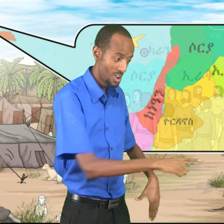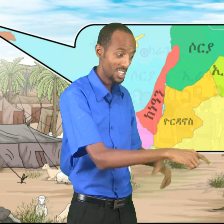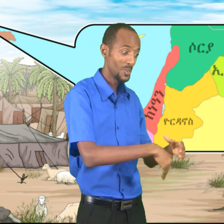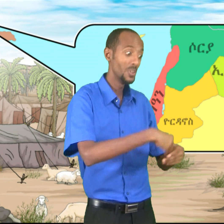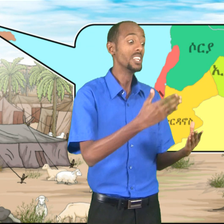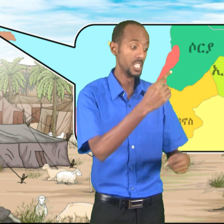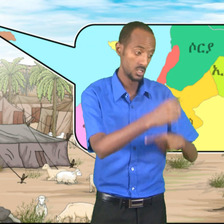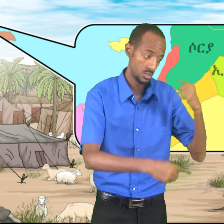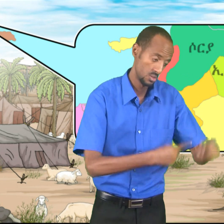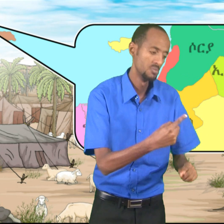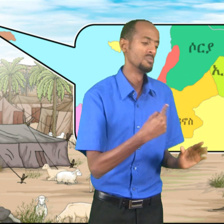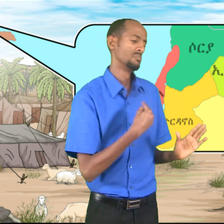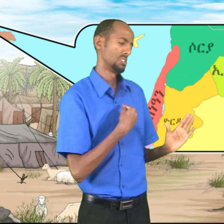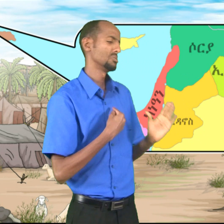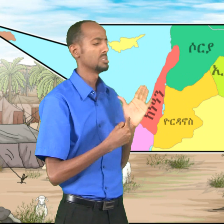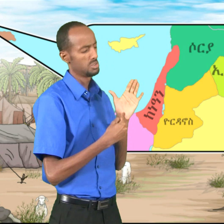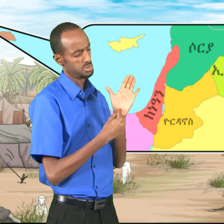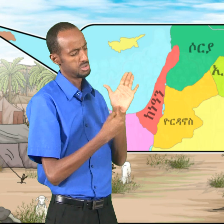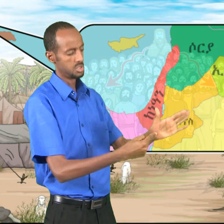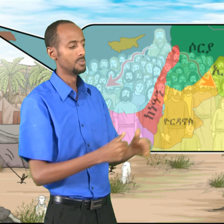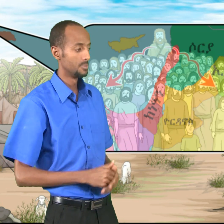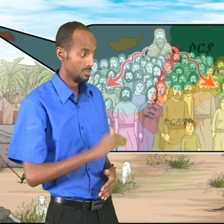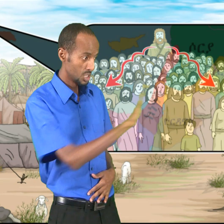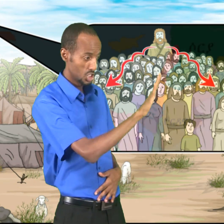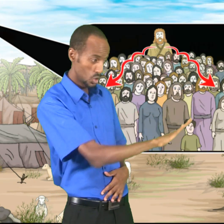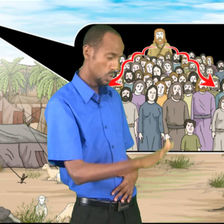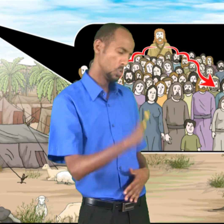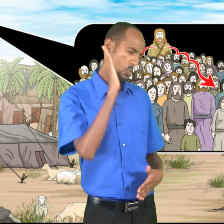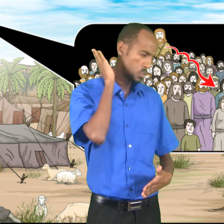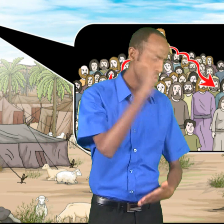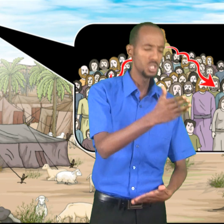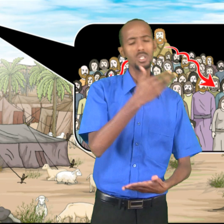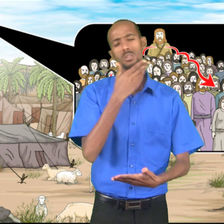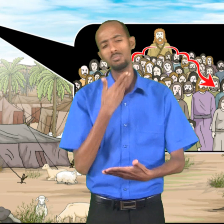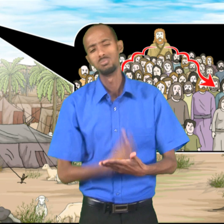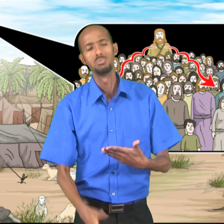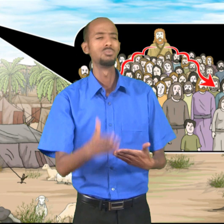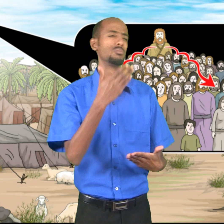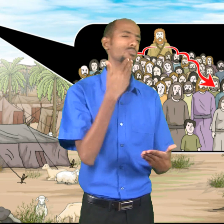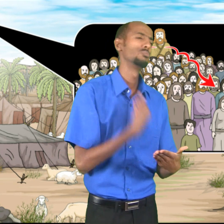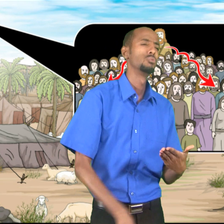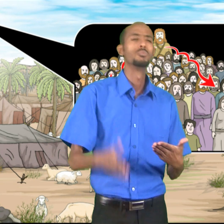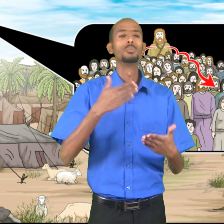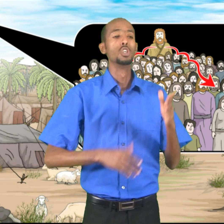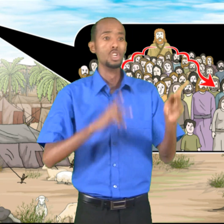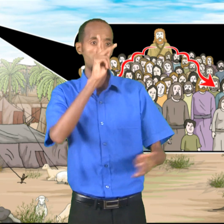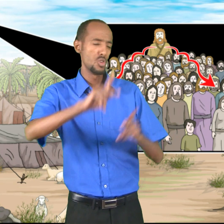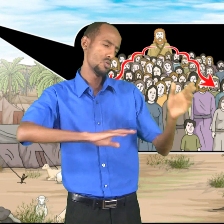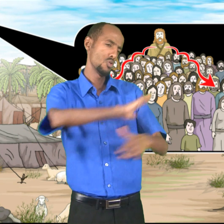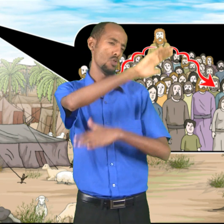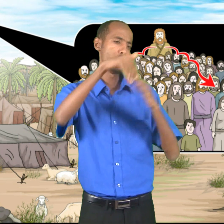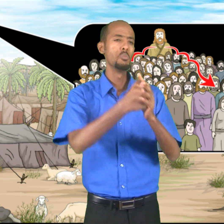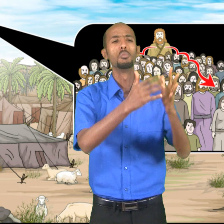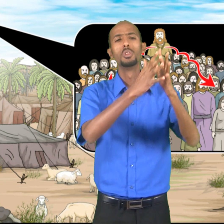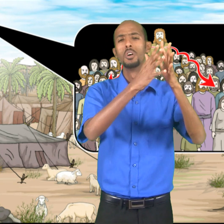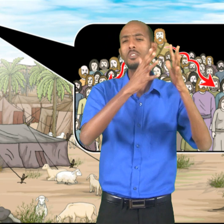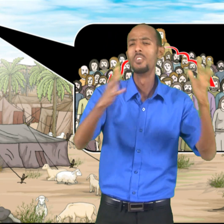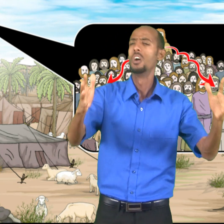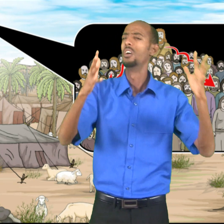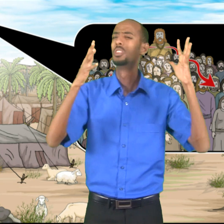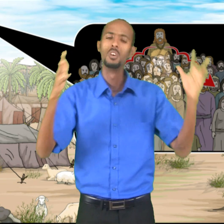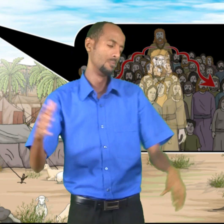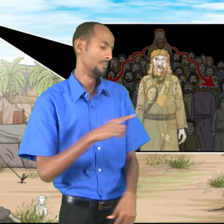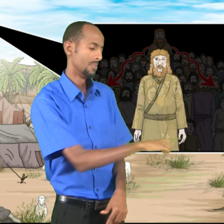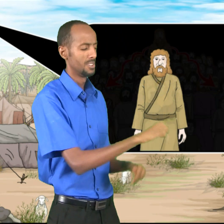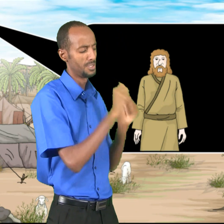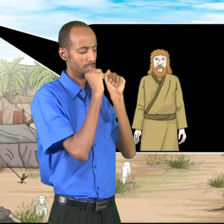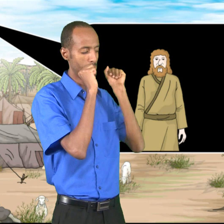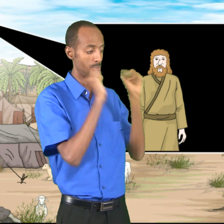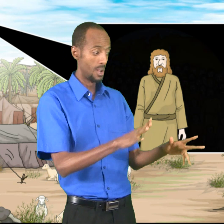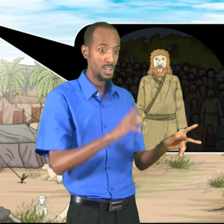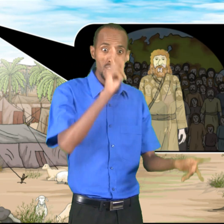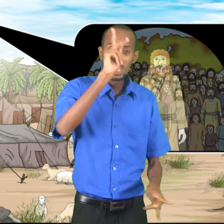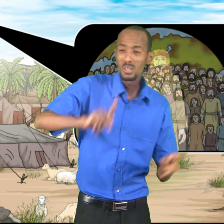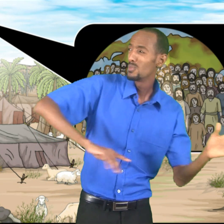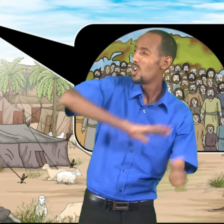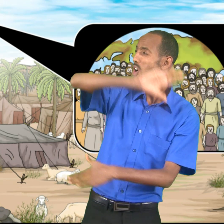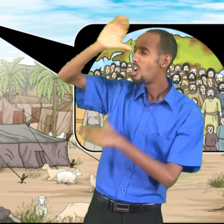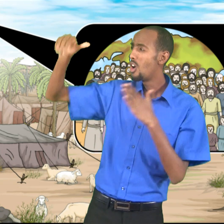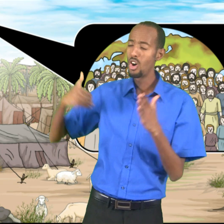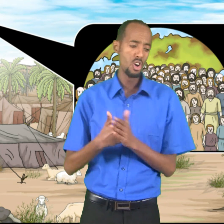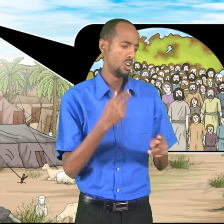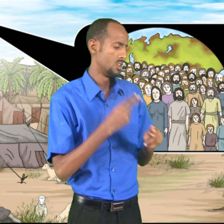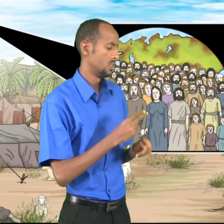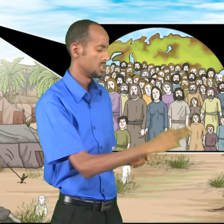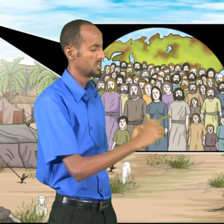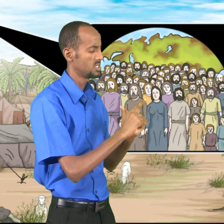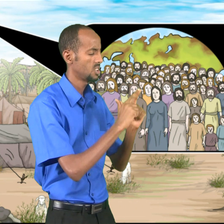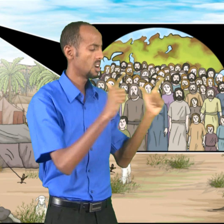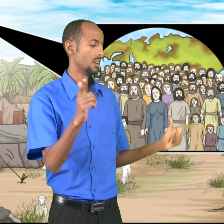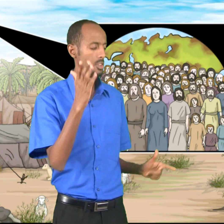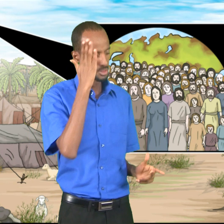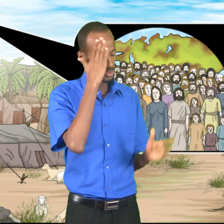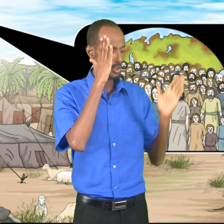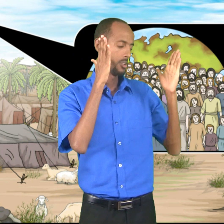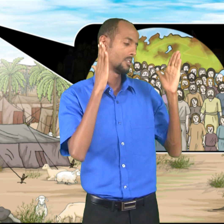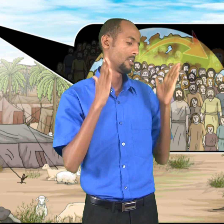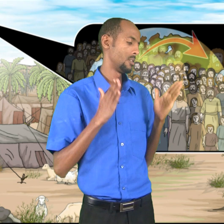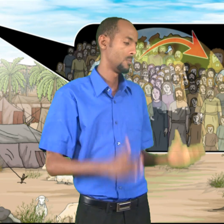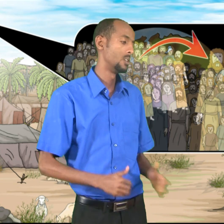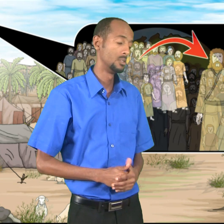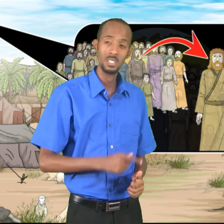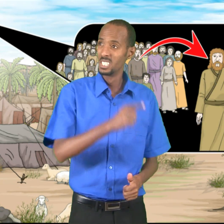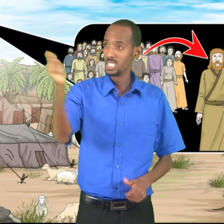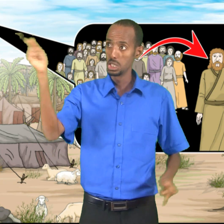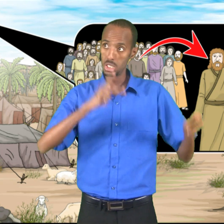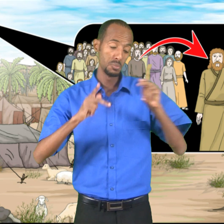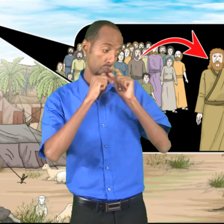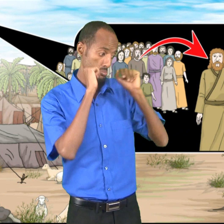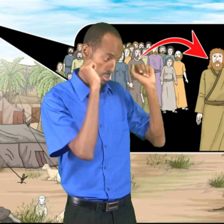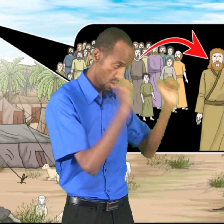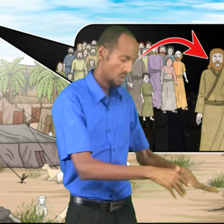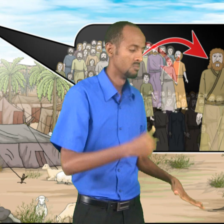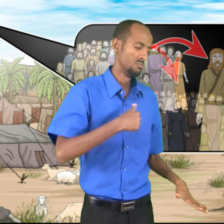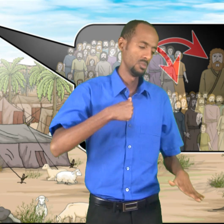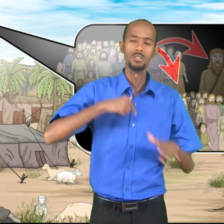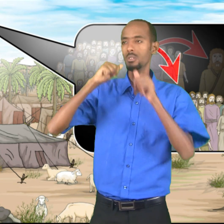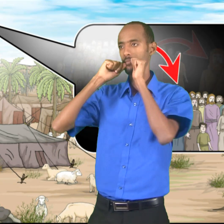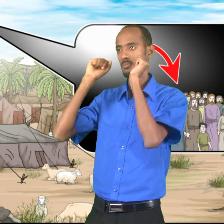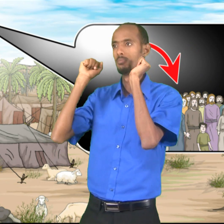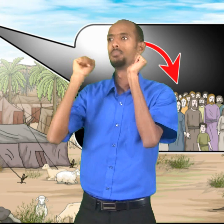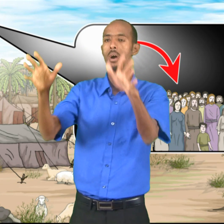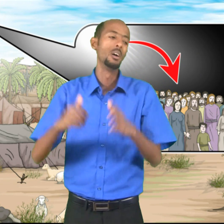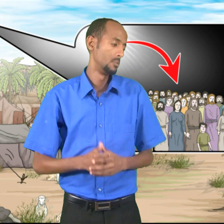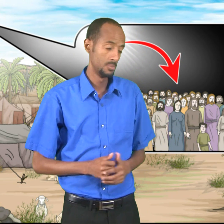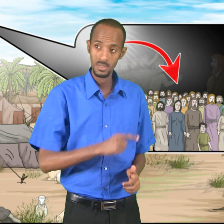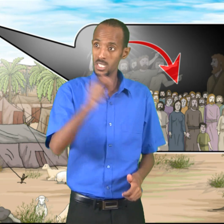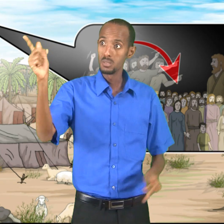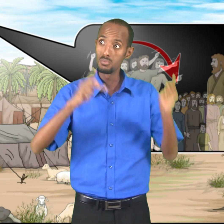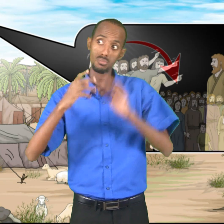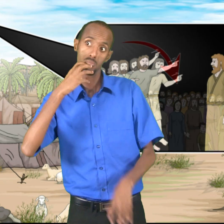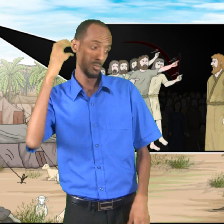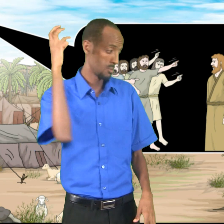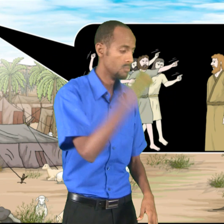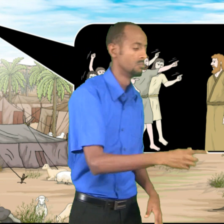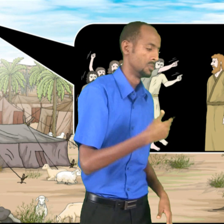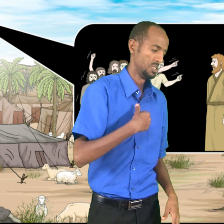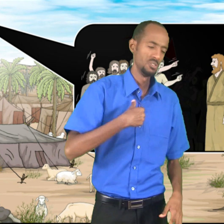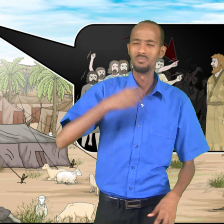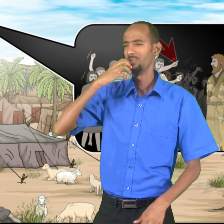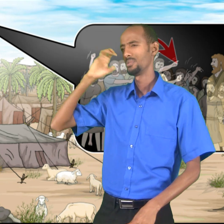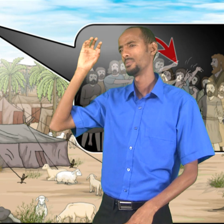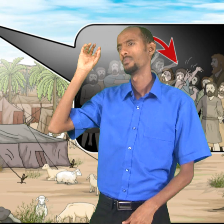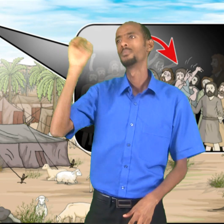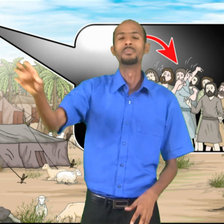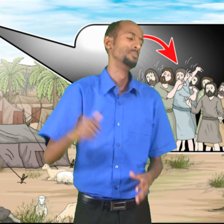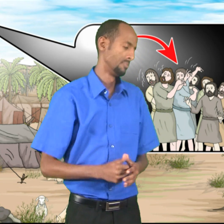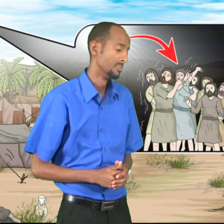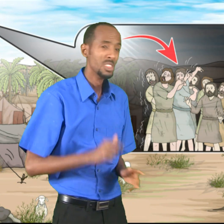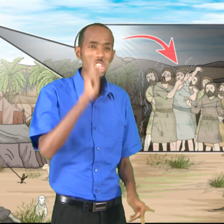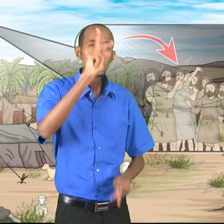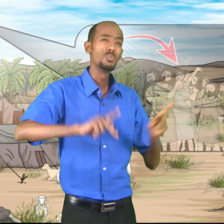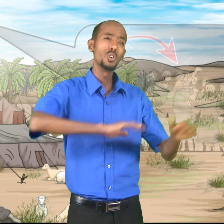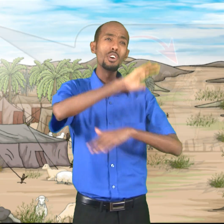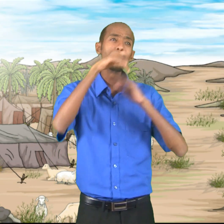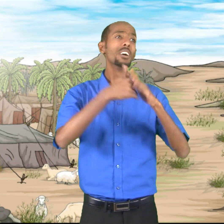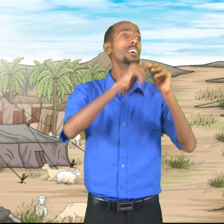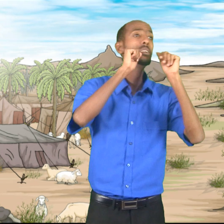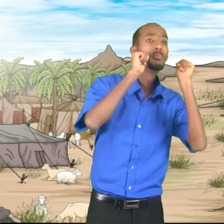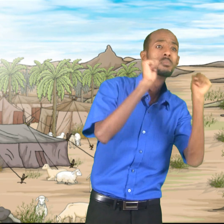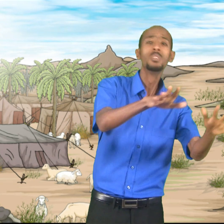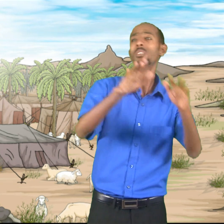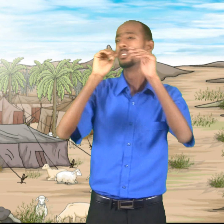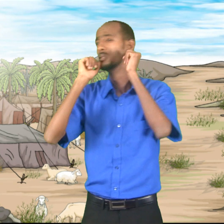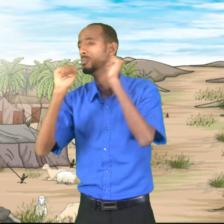I will make you into a great nation, and I will bless you; I will make your name great, so that you will be a blessing. I will bless those who bless you and curse those who curse you; and all the families of the earth will be blessed through you.”